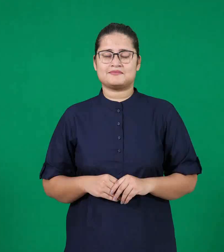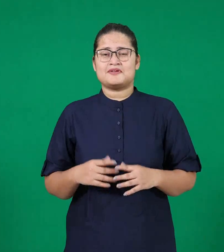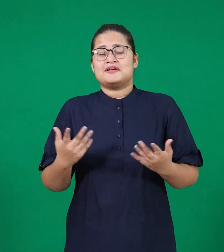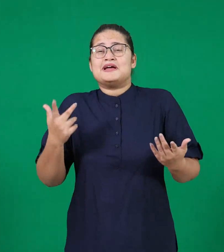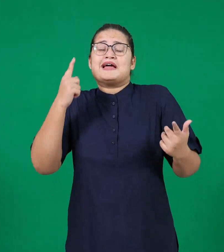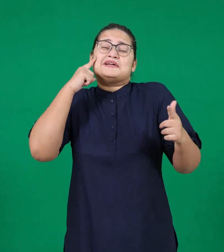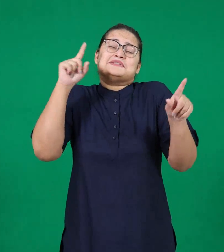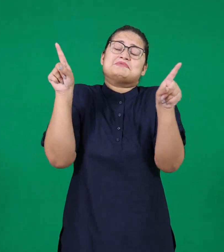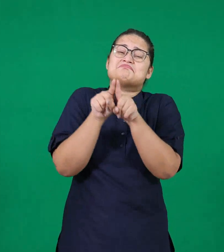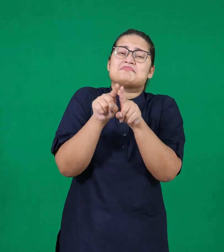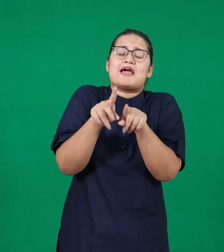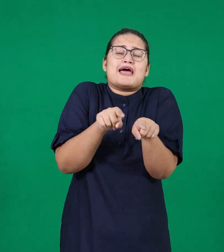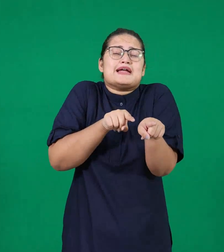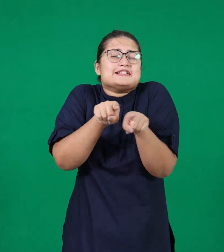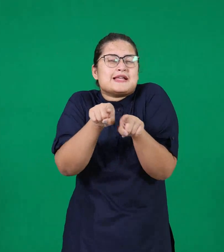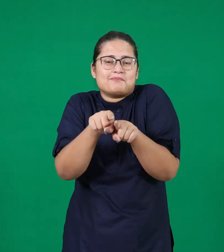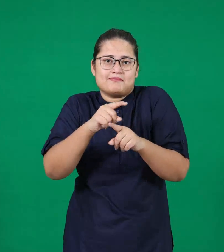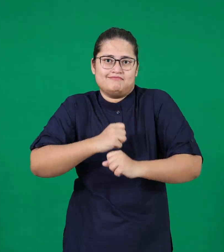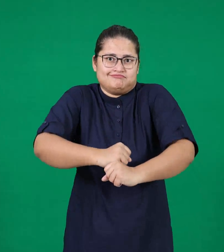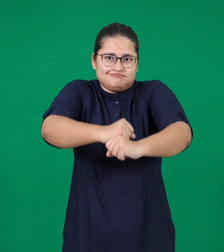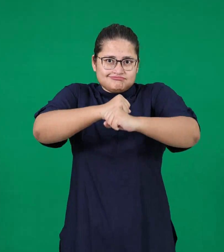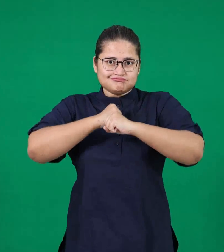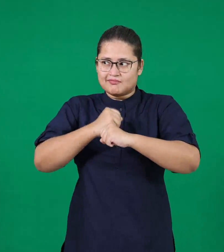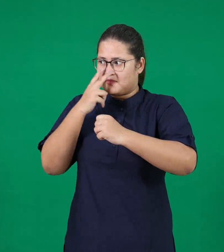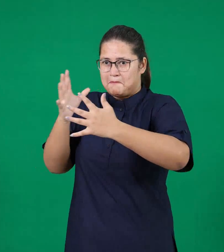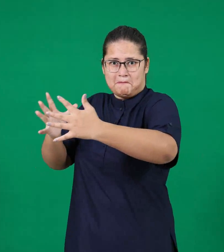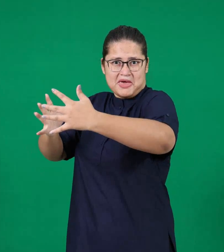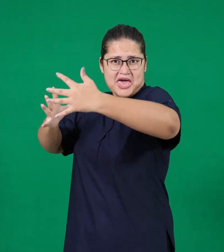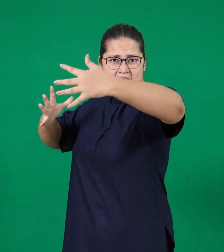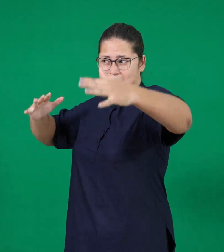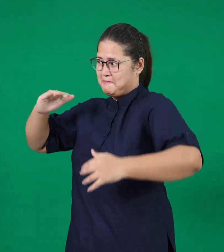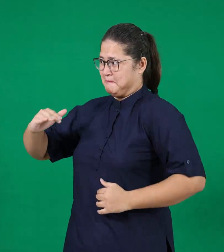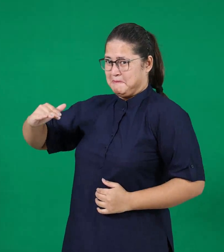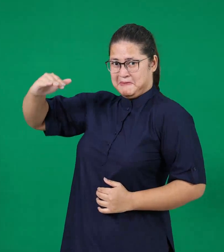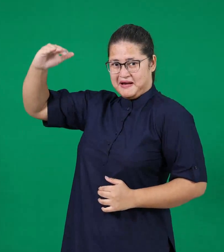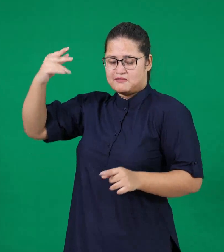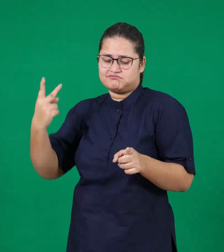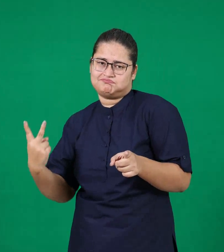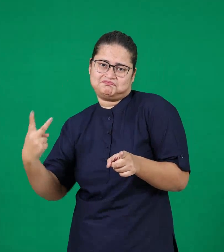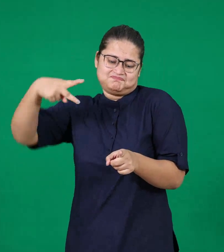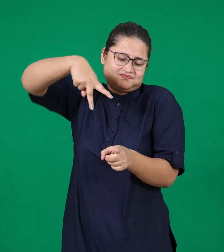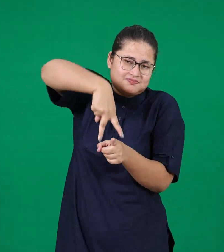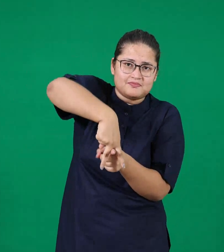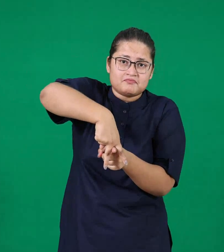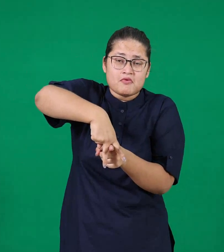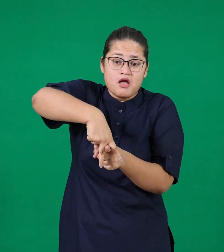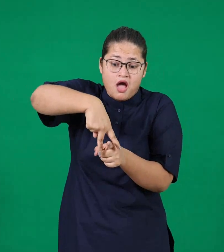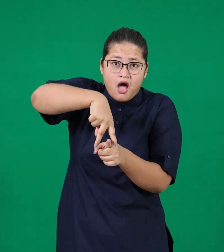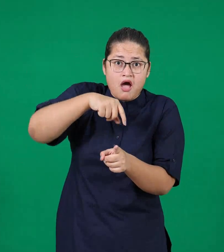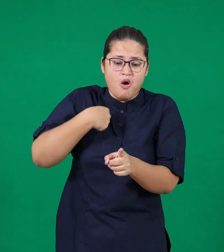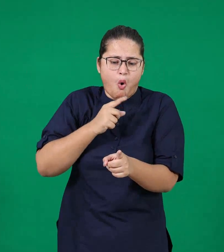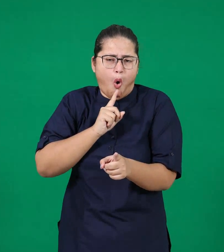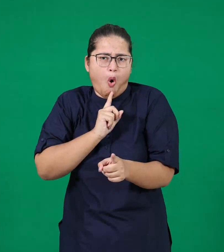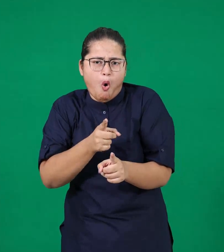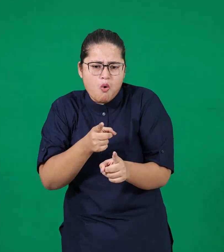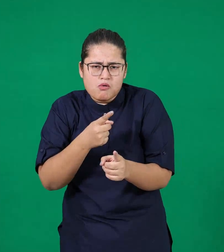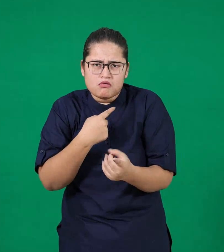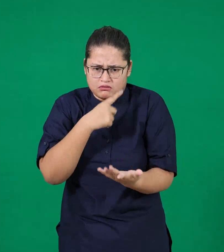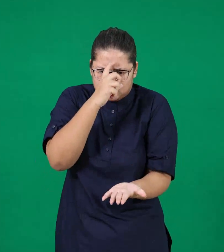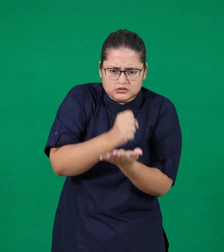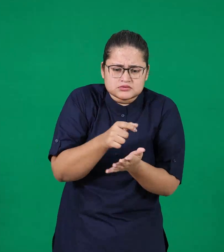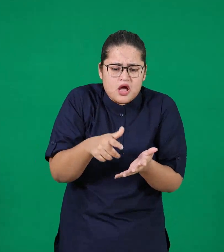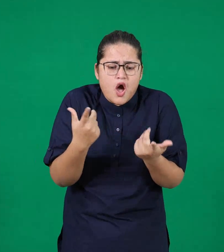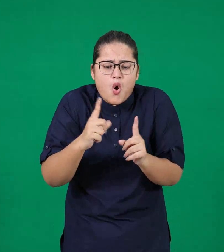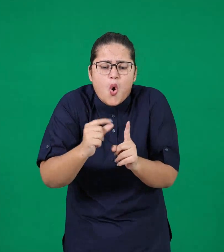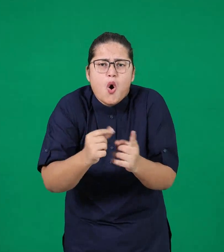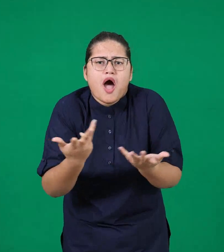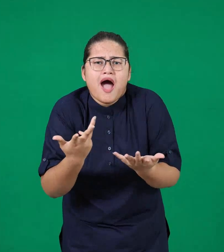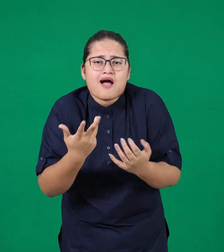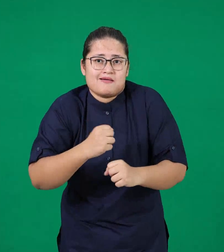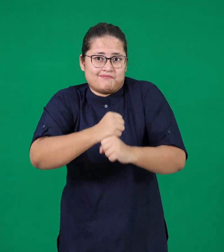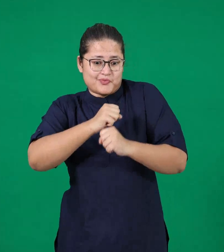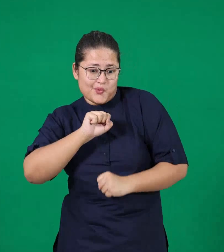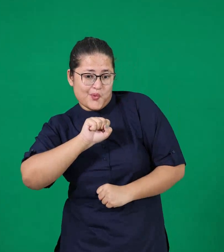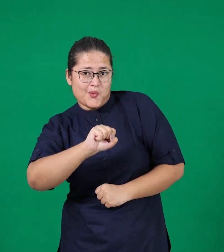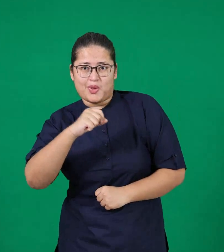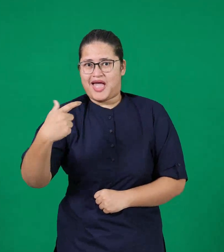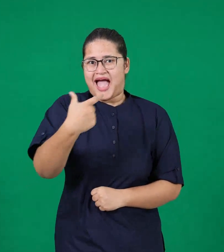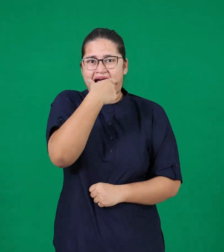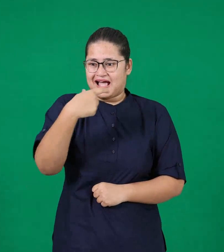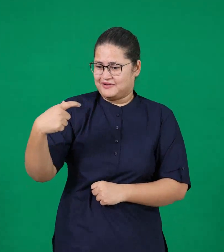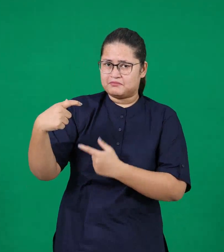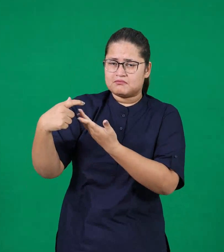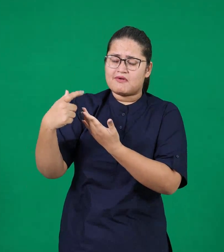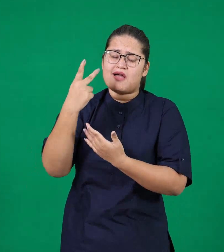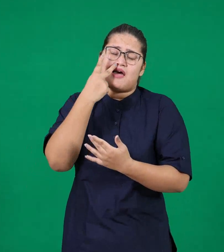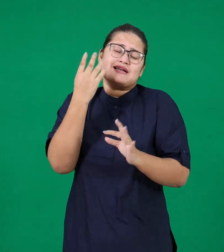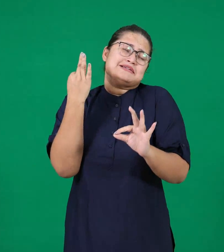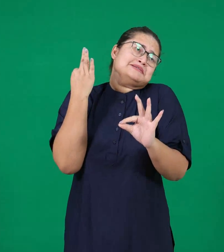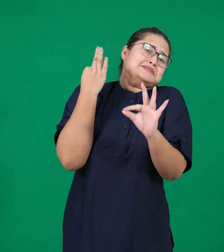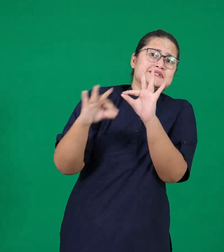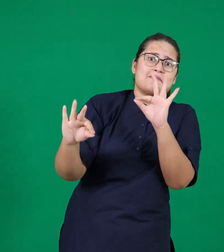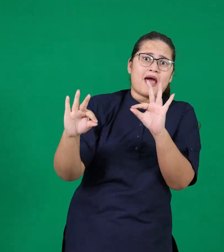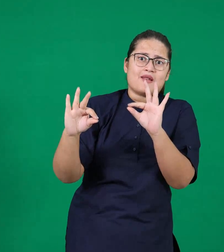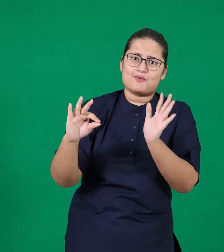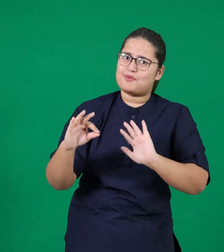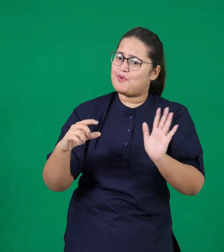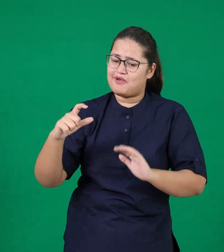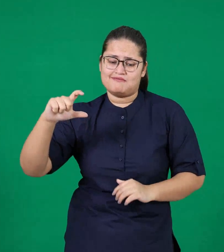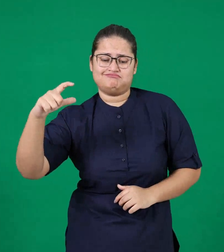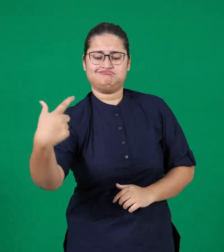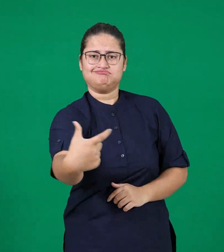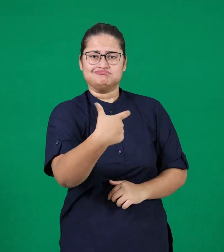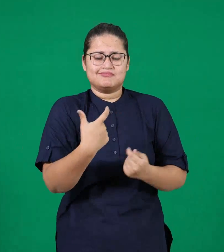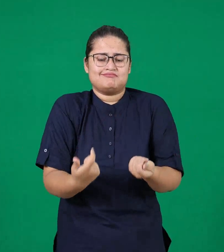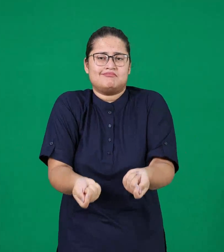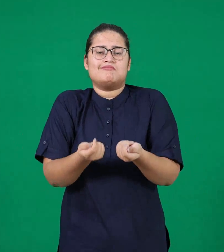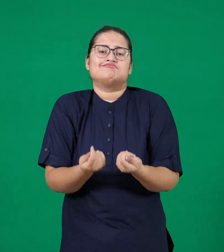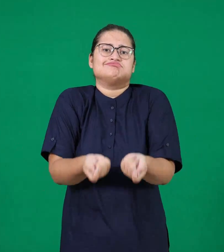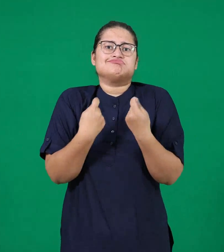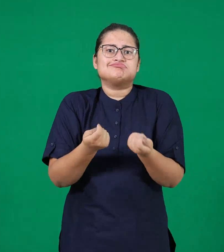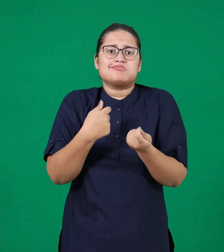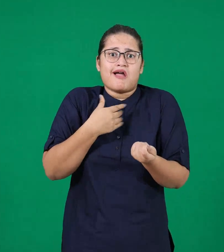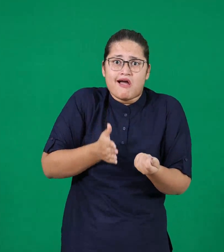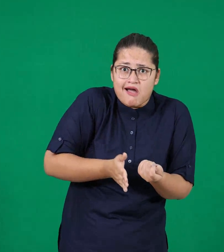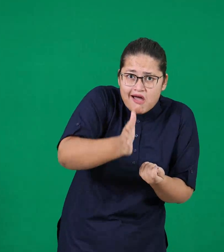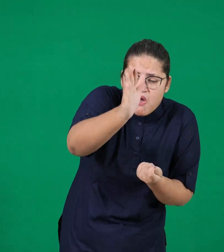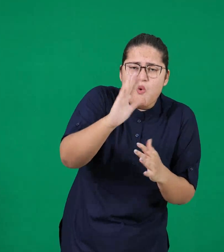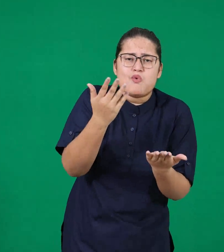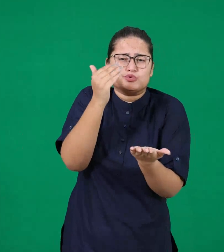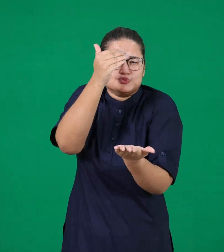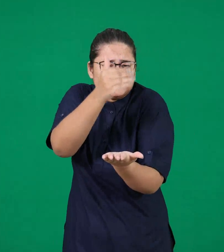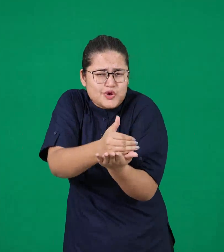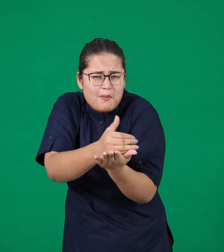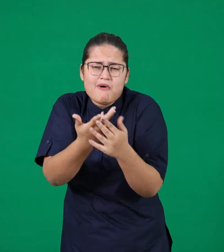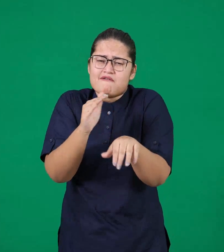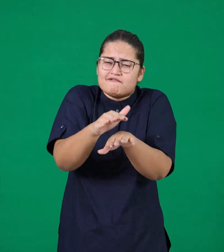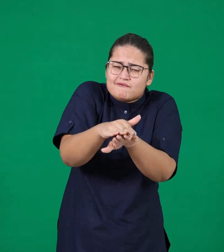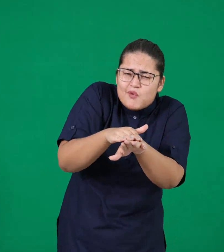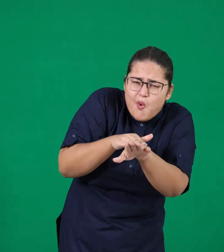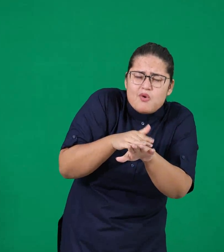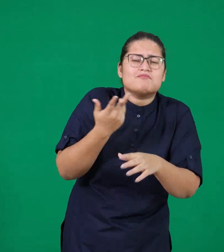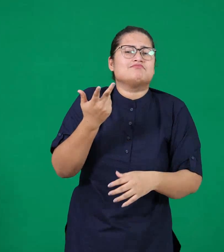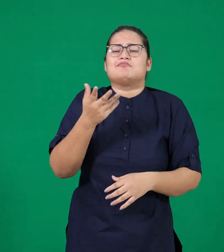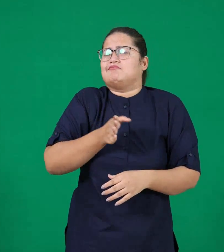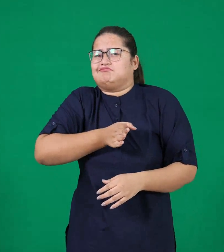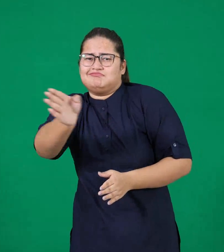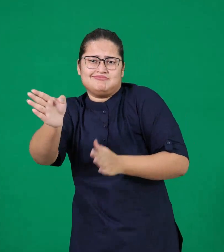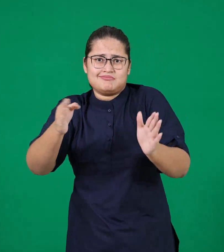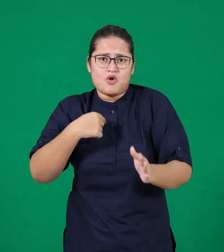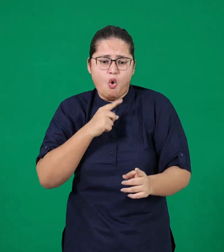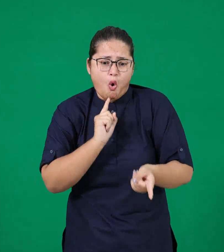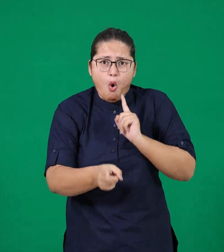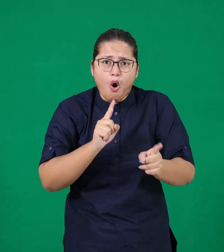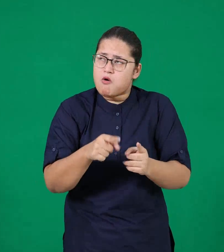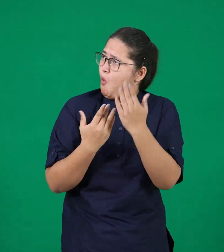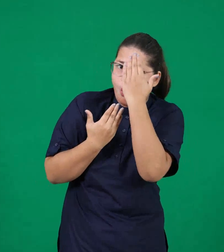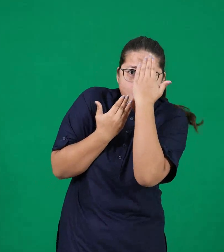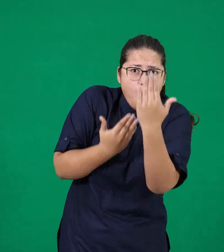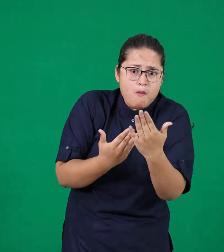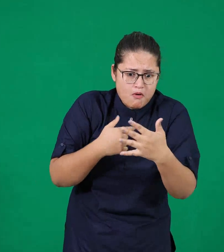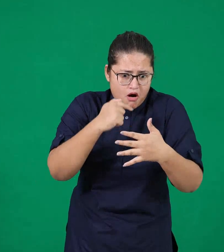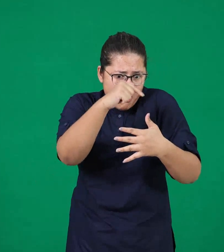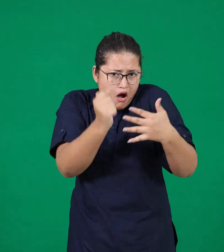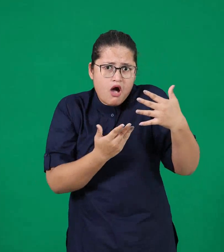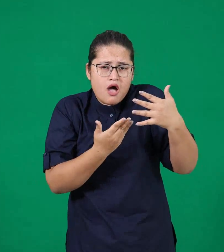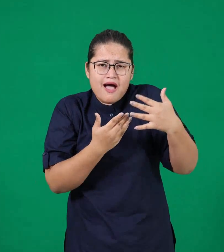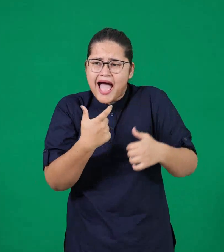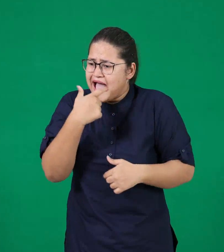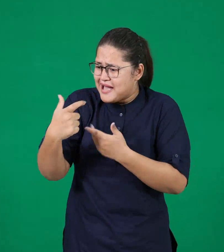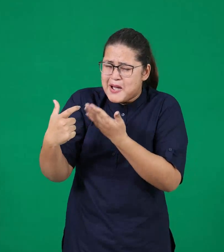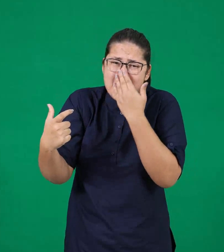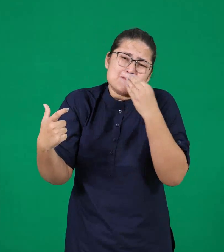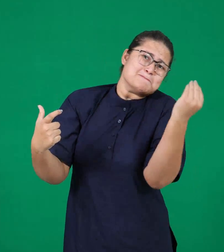When we put bits into the mouths of horses to make them obey us, we can guide the whole animal.